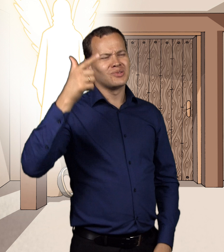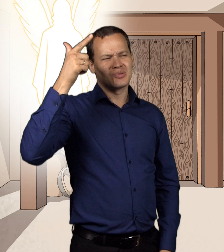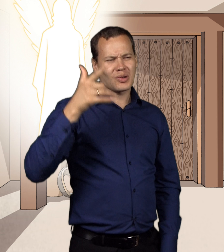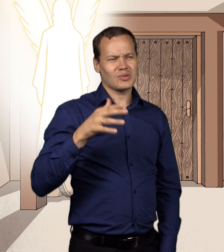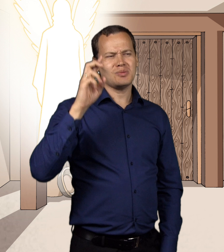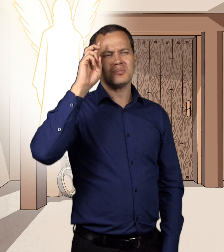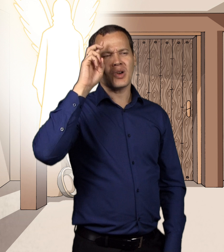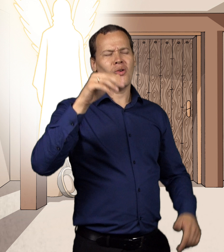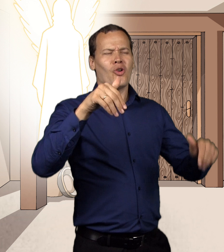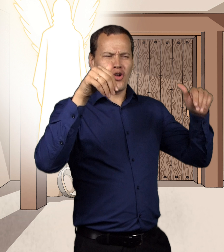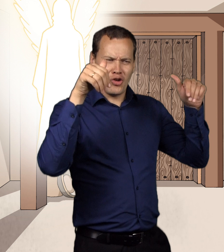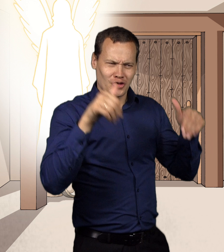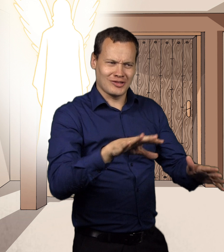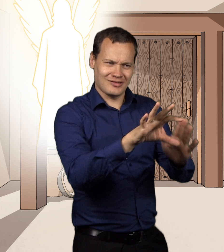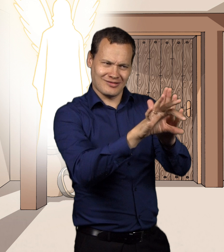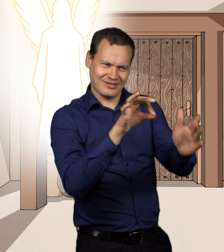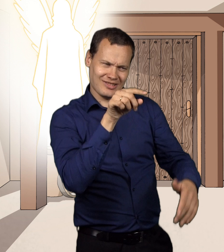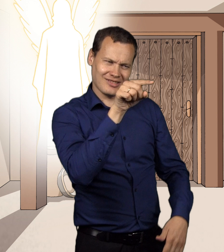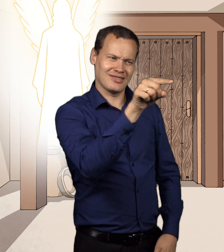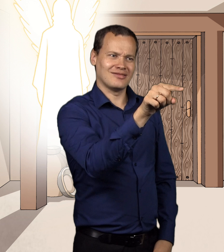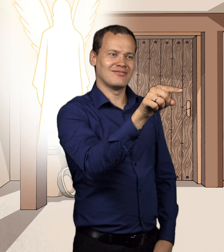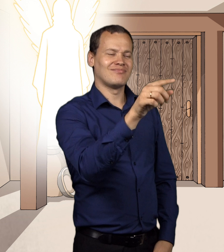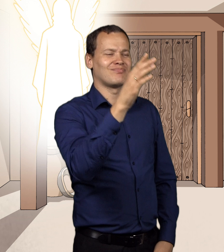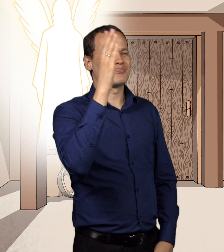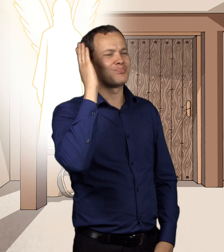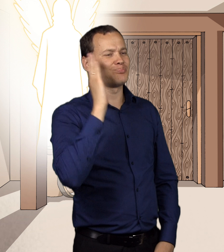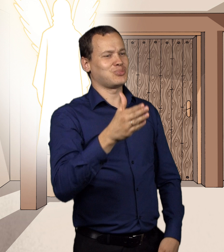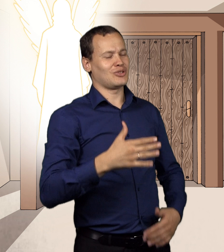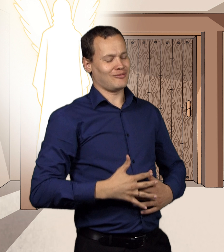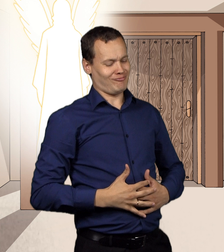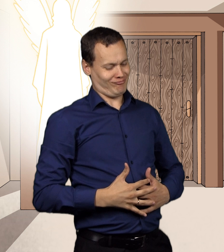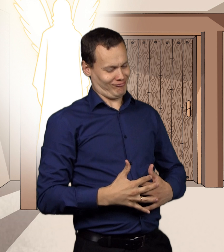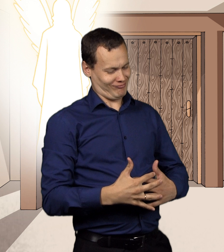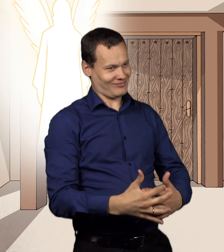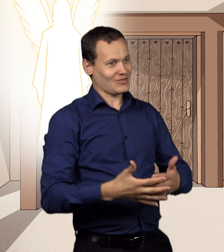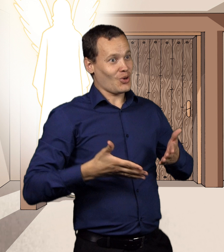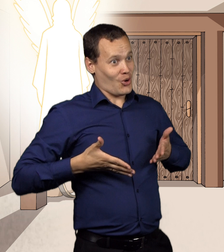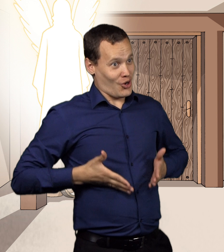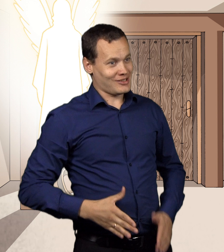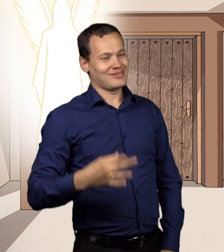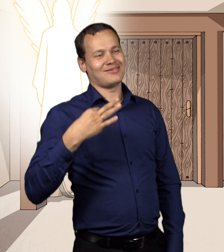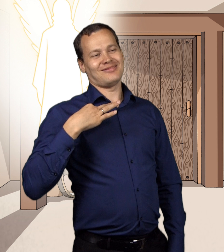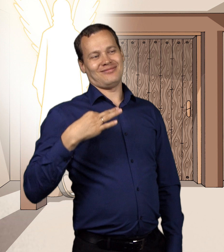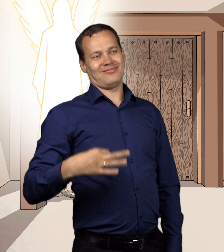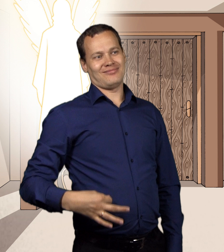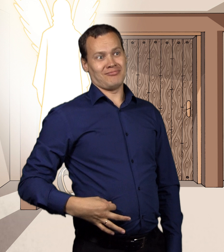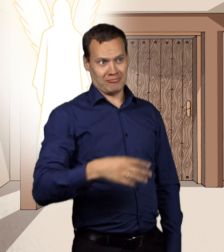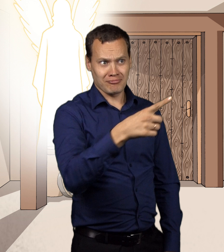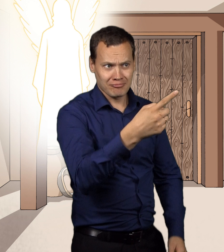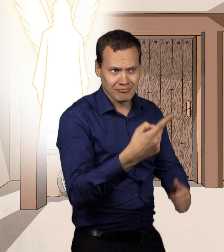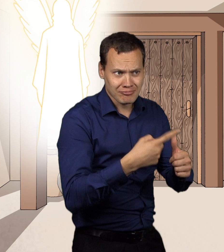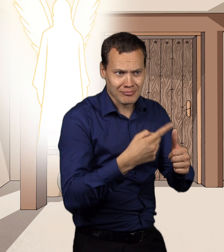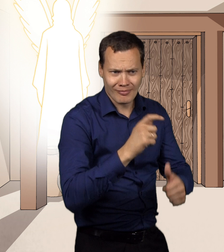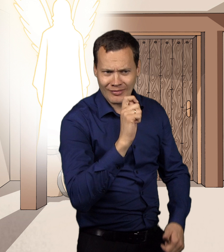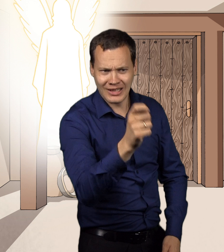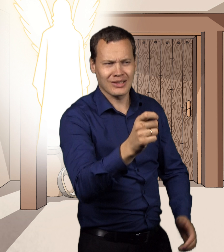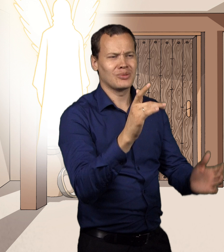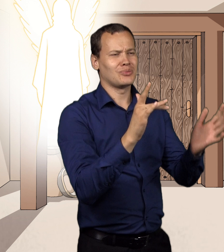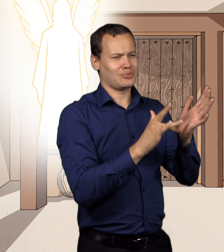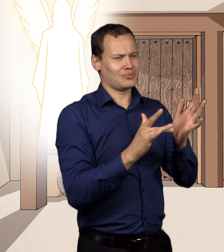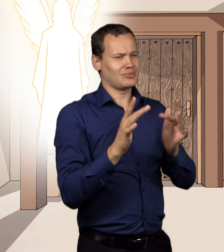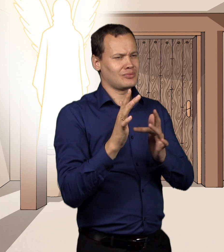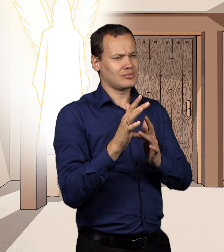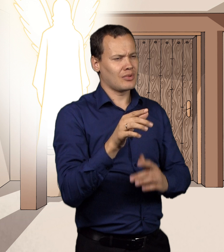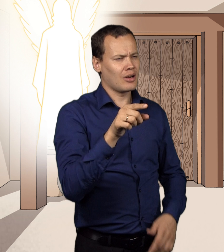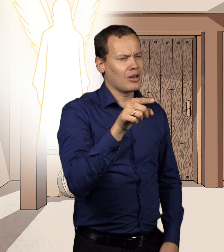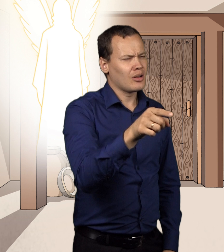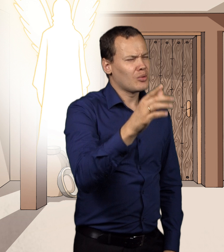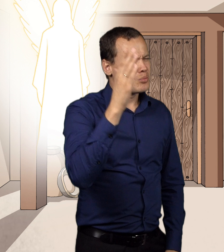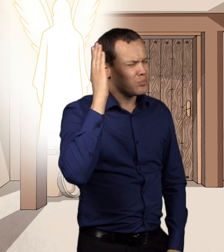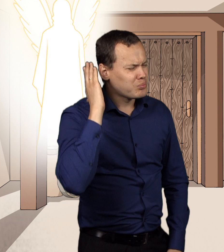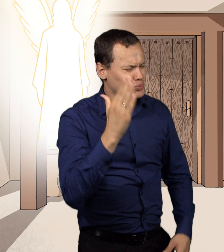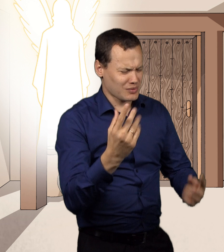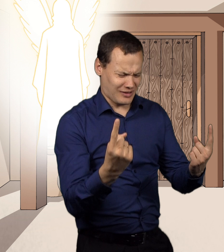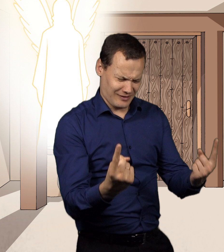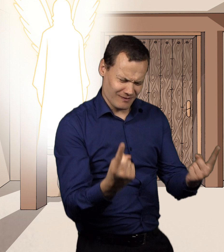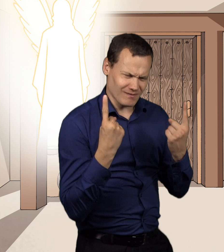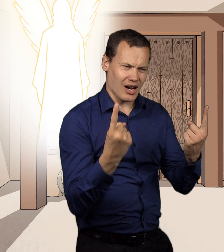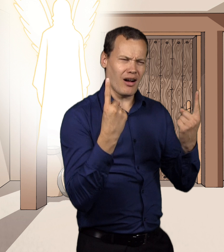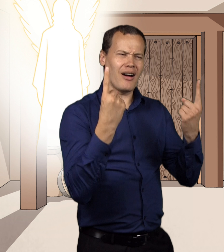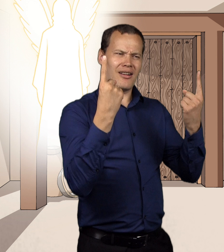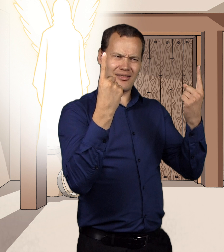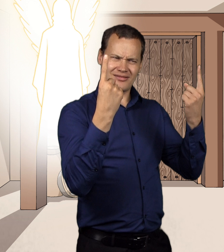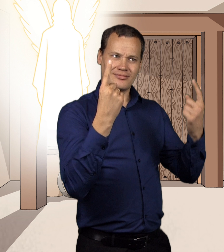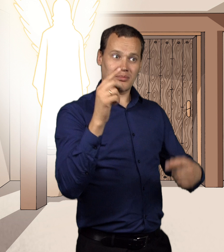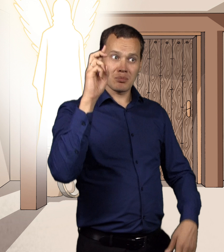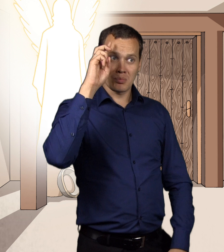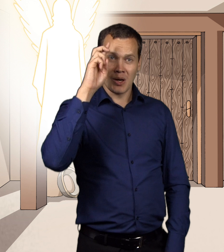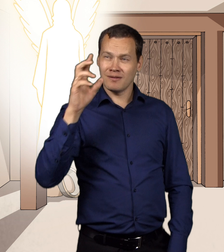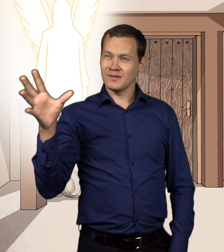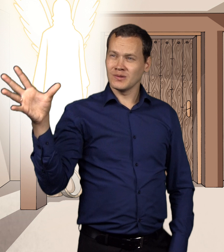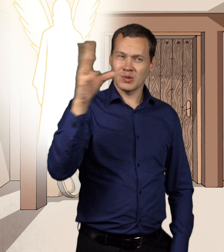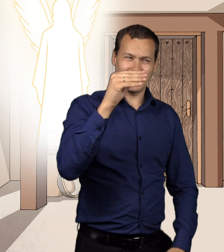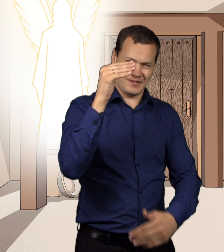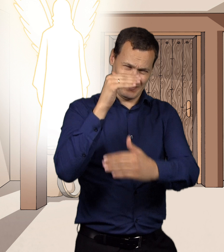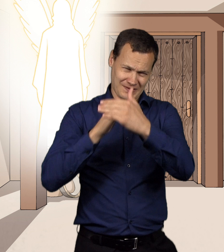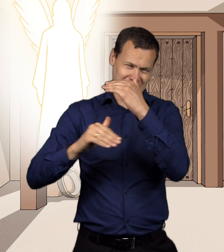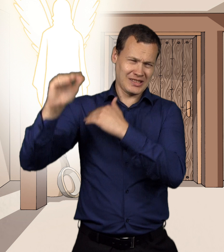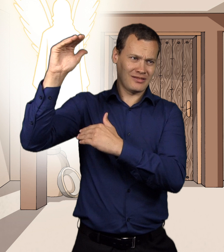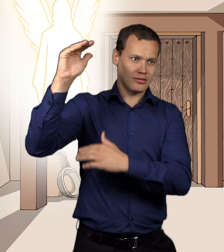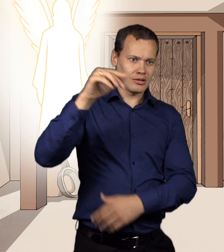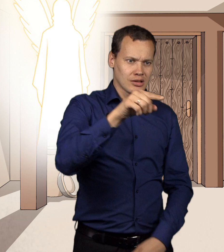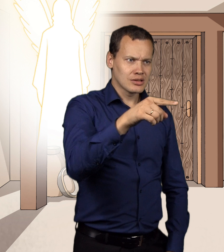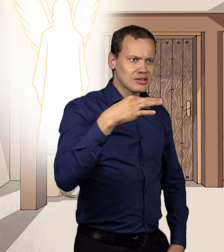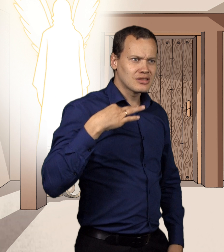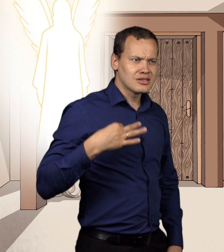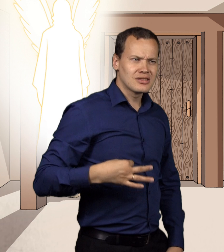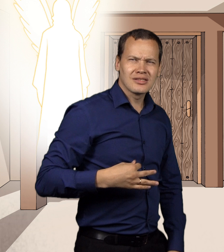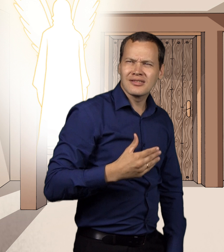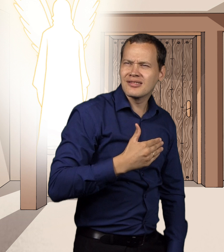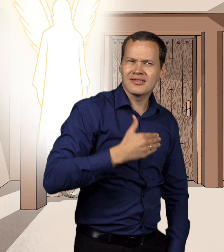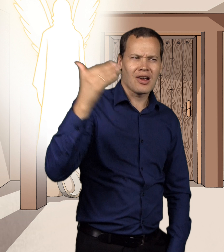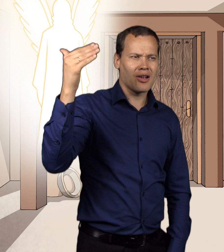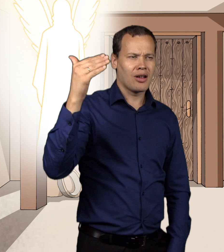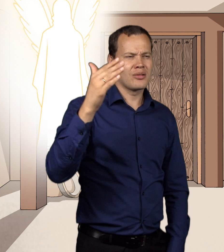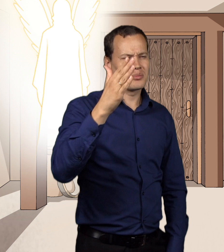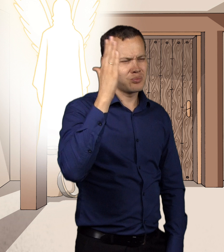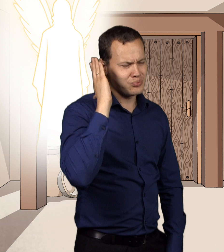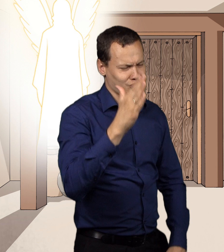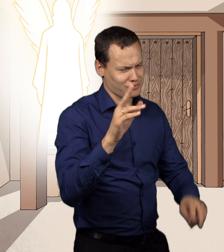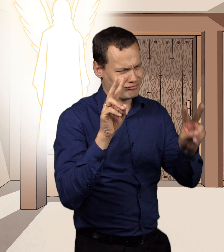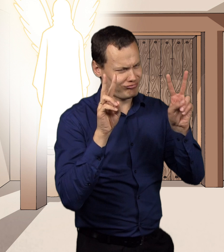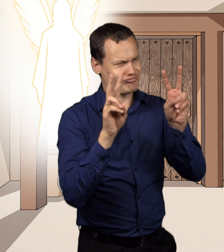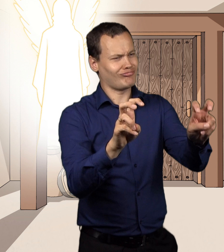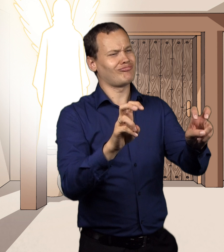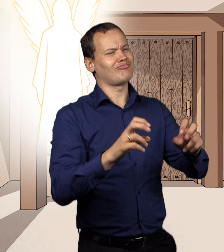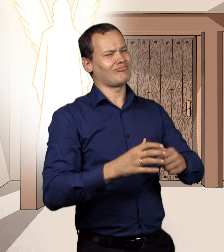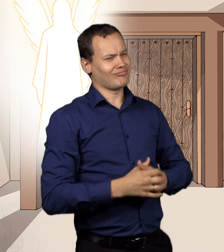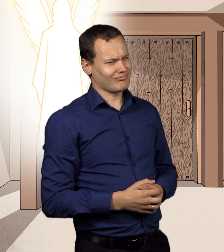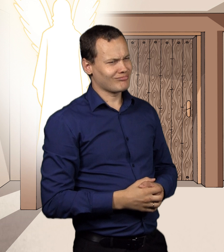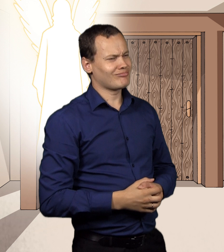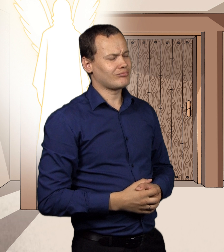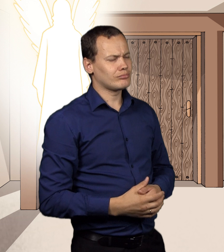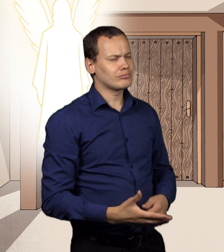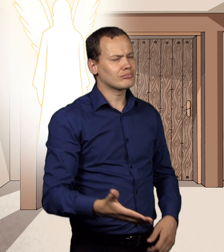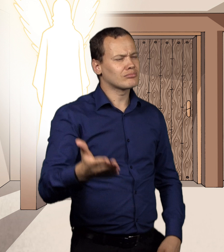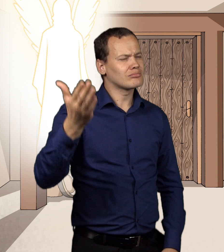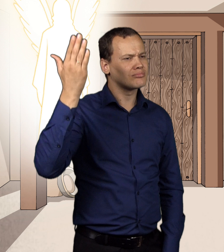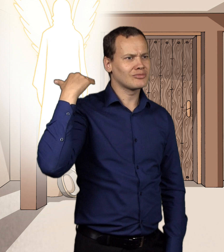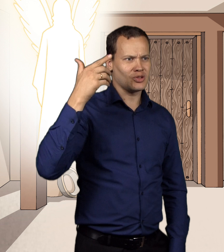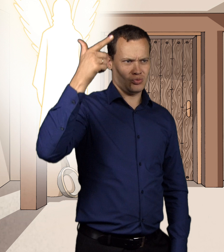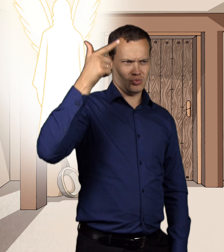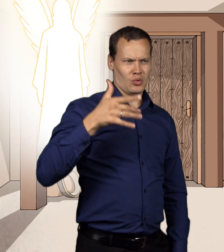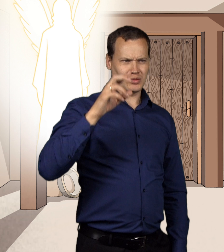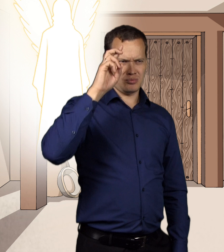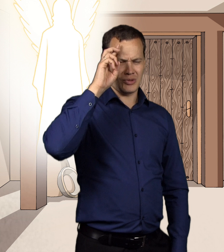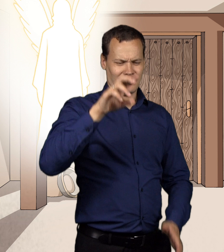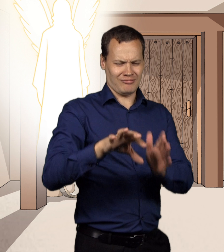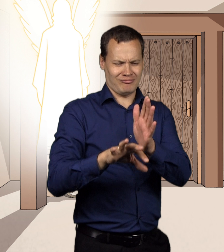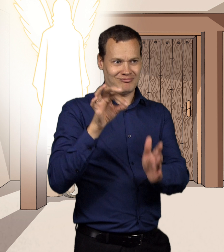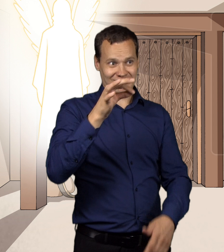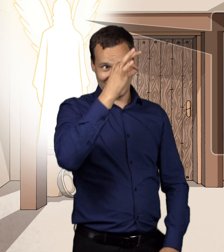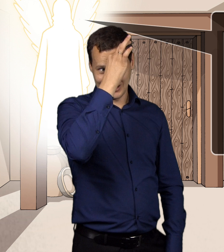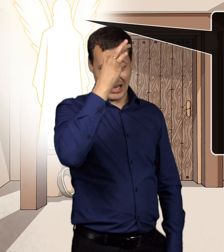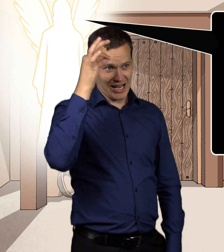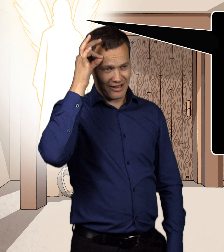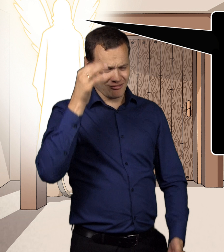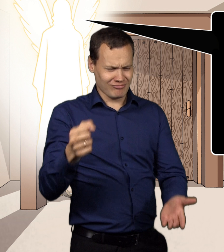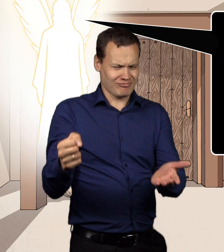Behold, you will conceive and give birth to a son, and you are to give Him the name Jesus. He will be great and will be called the Son of the Most High.